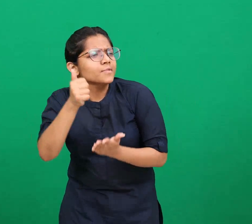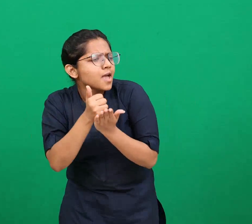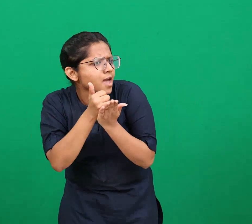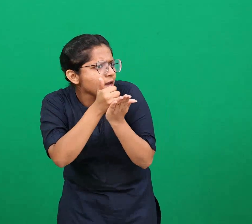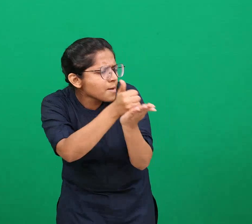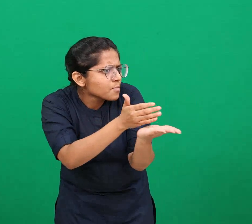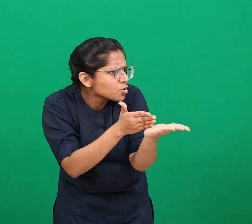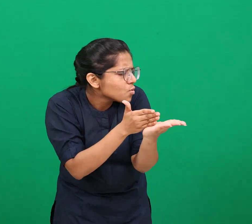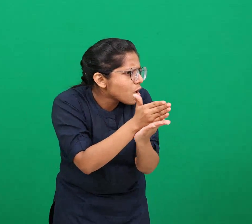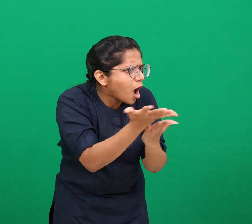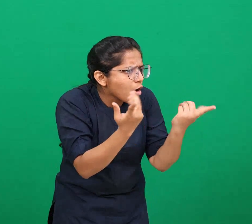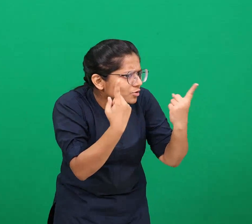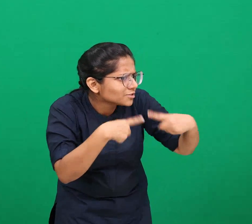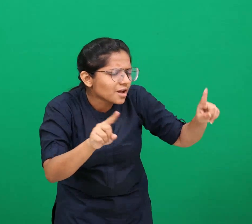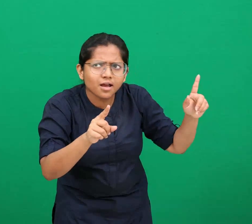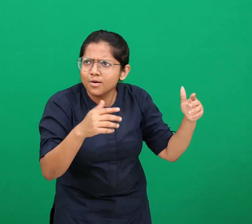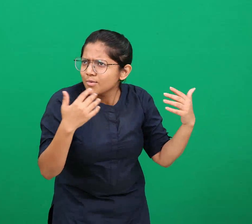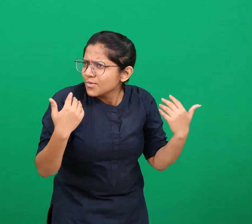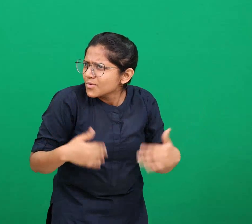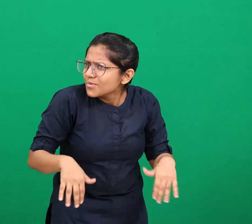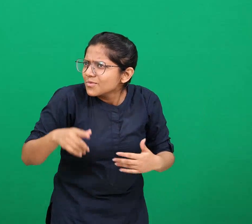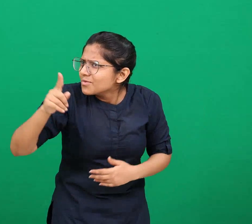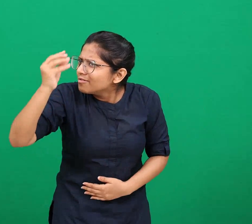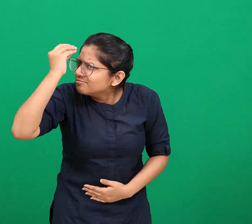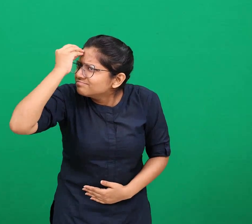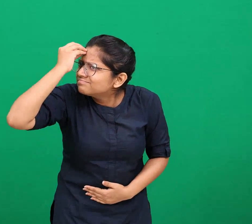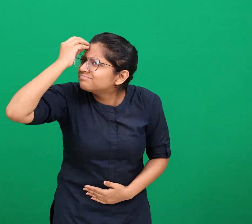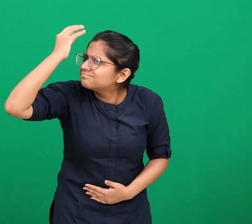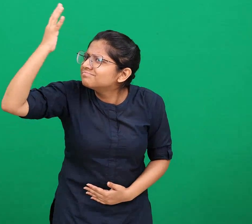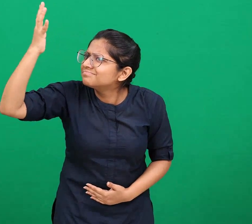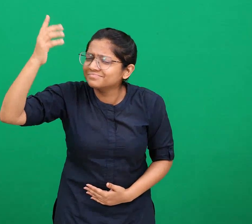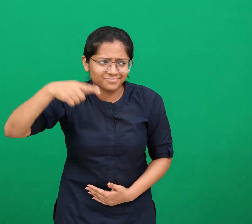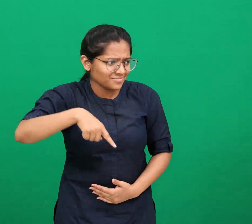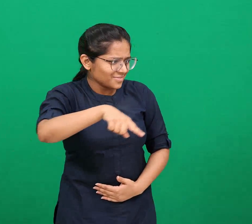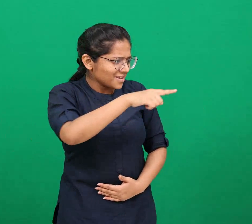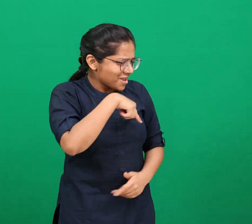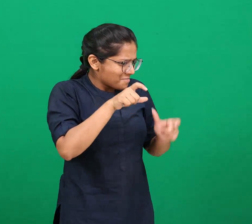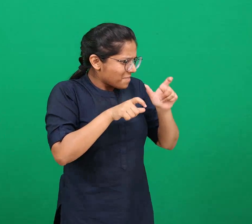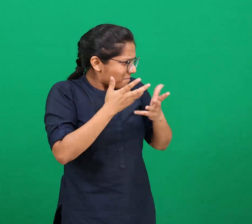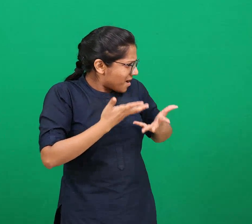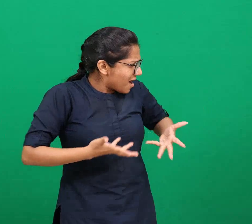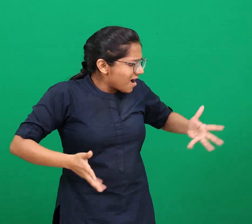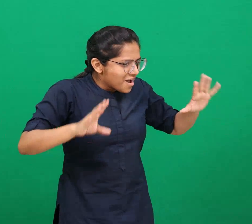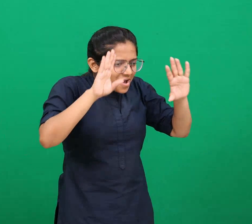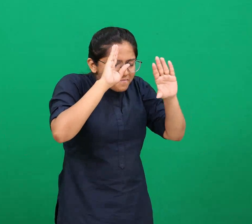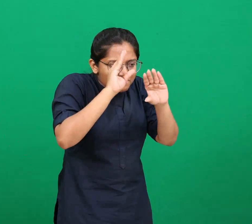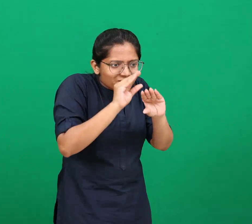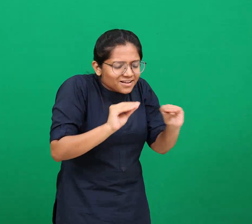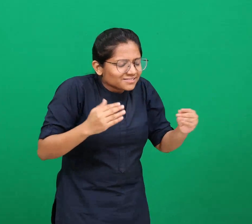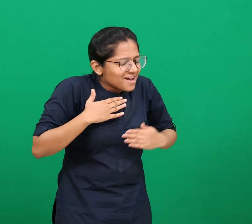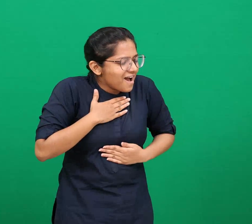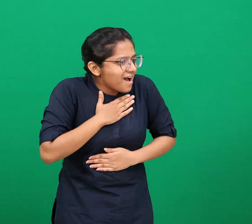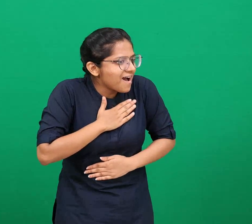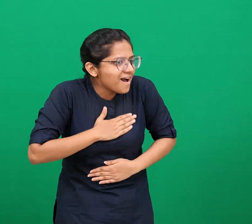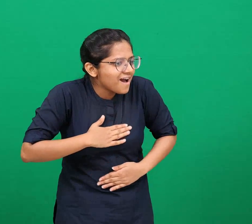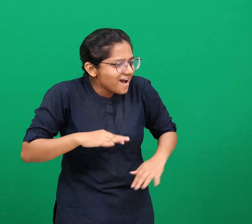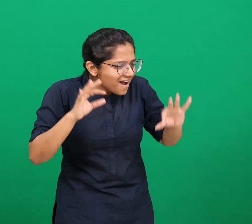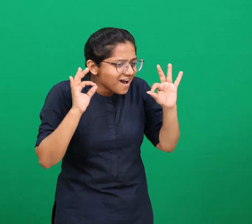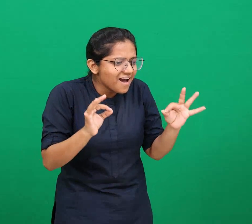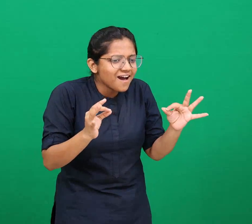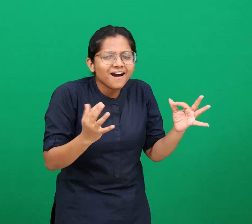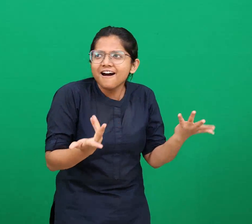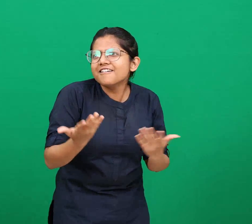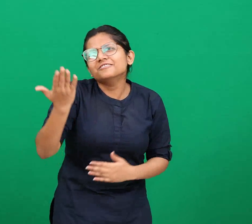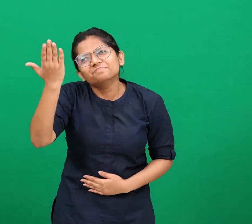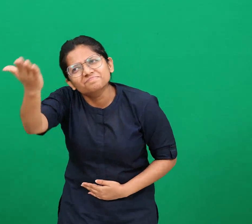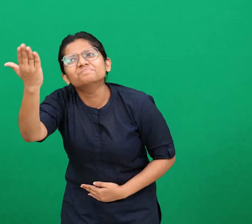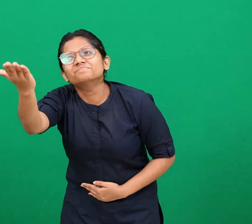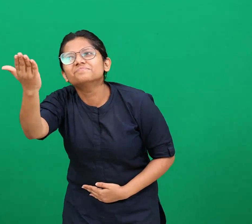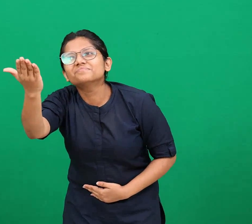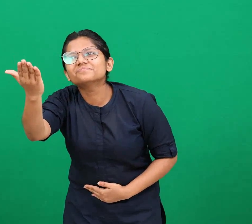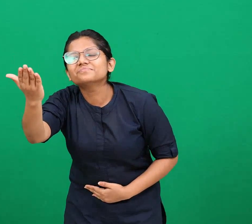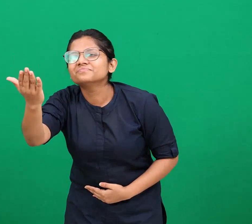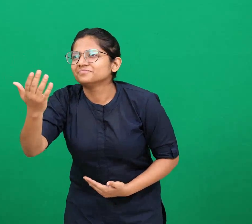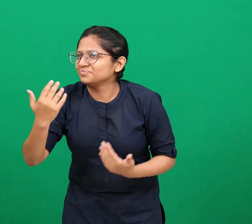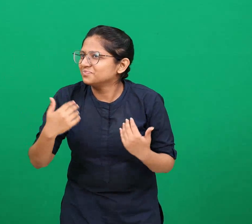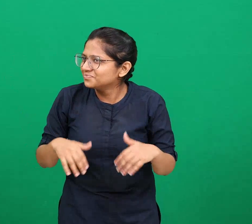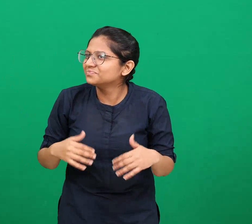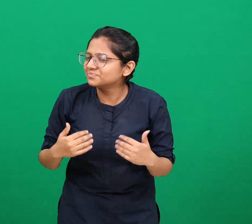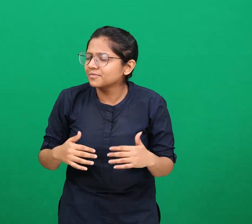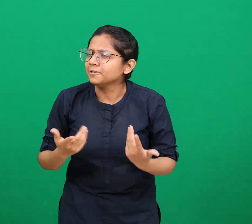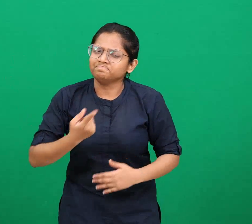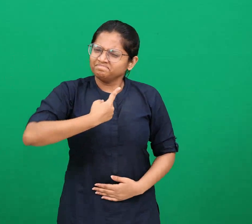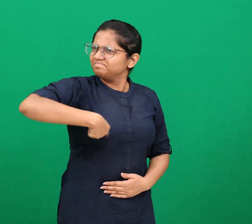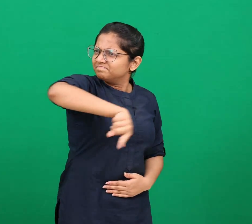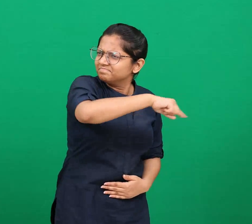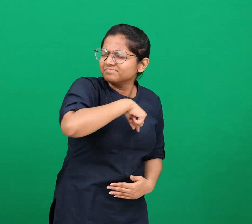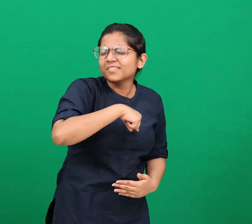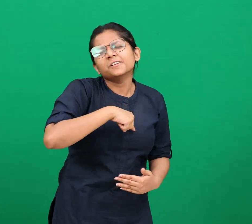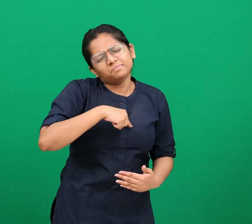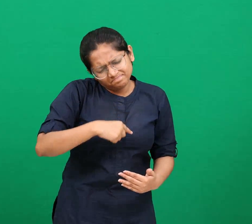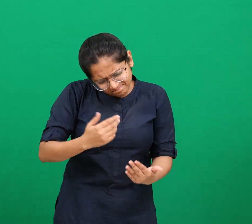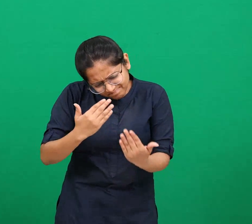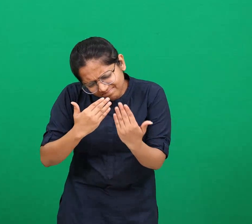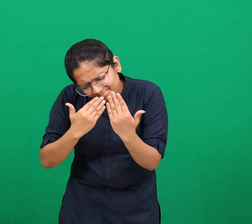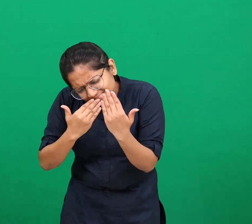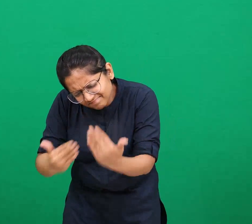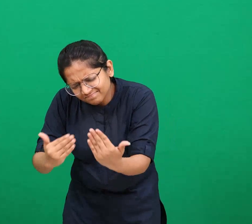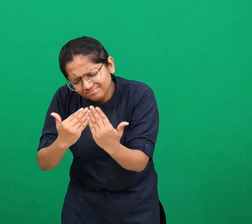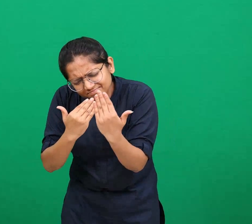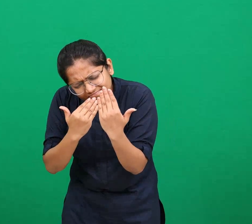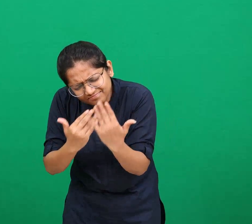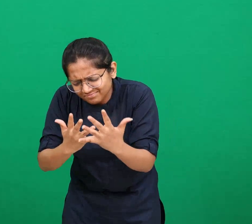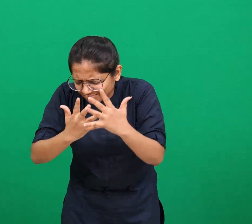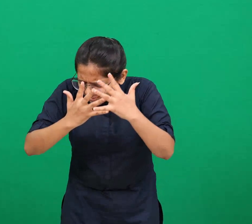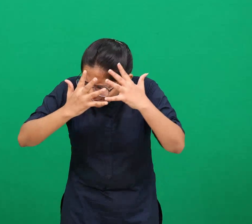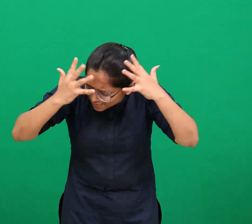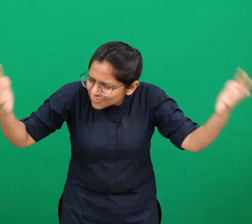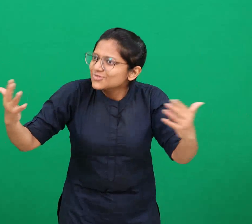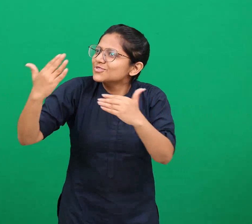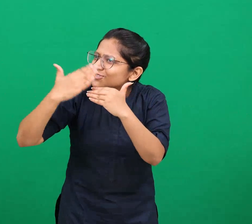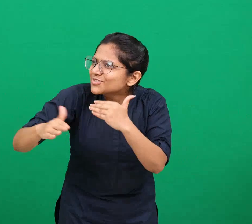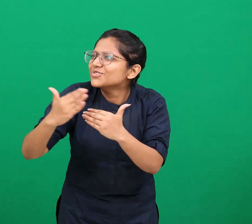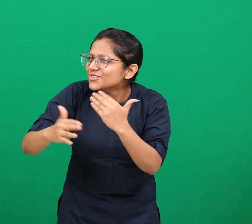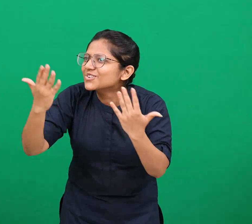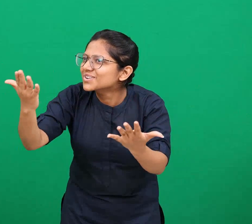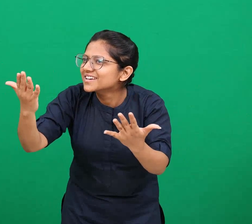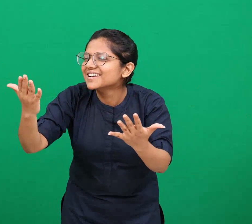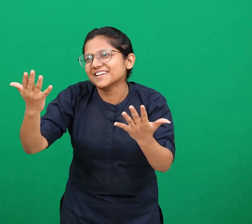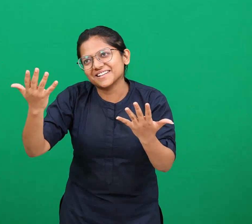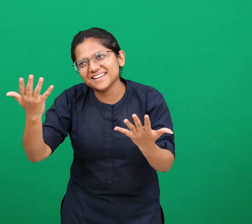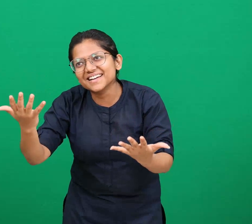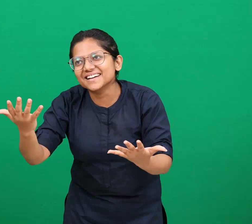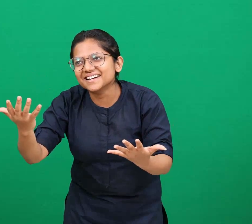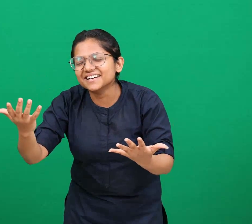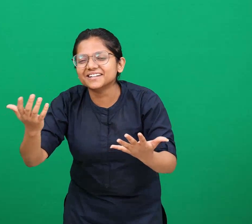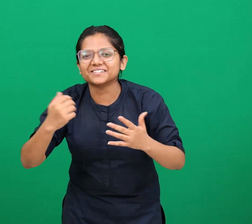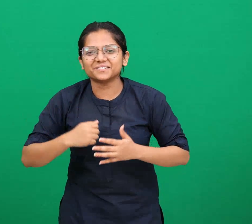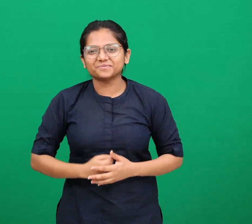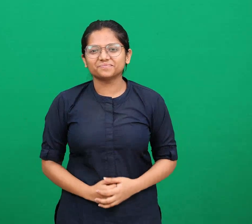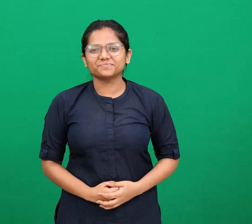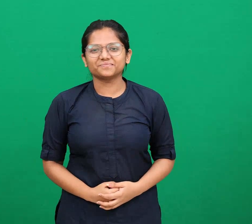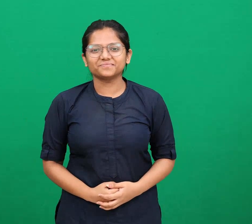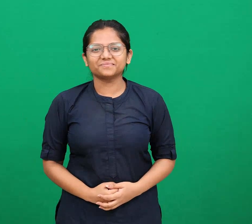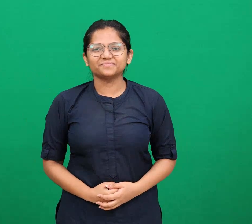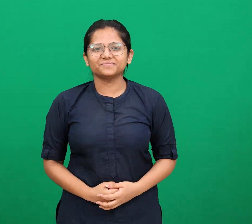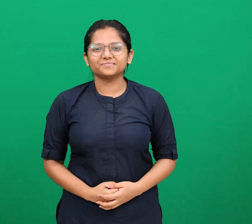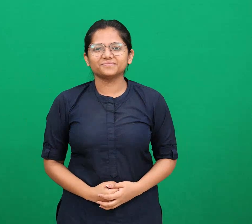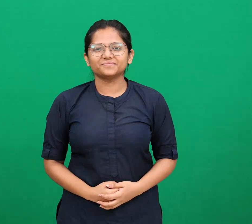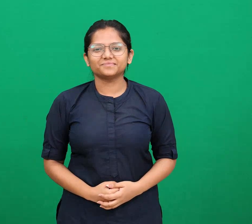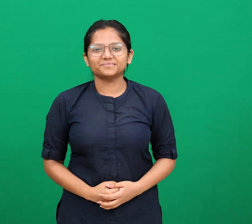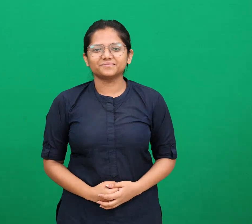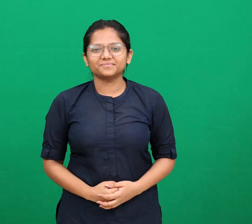In every way and everywhere, most excellent Felix, we acknowledge this with all gratitude.